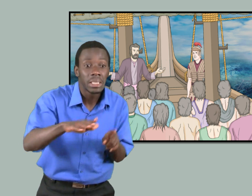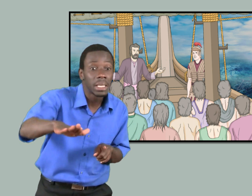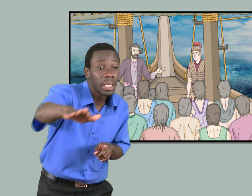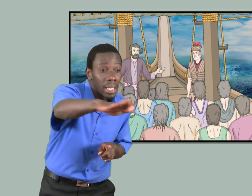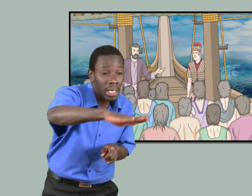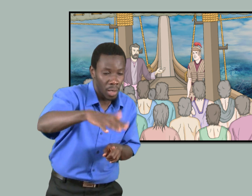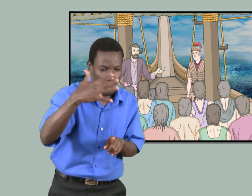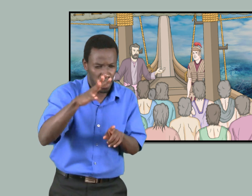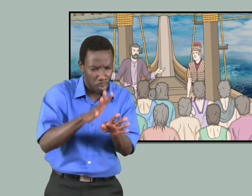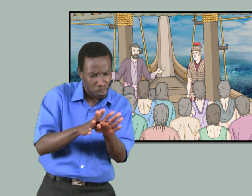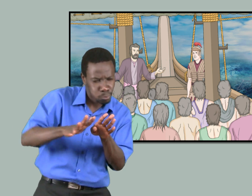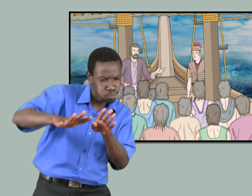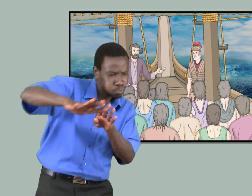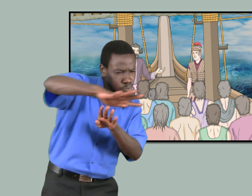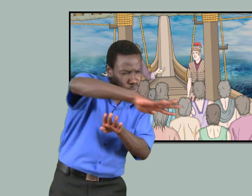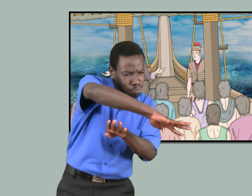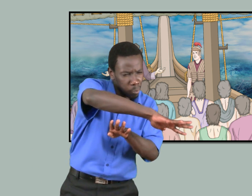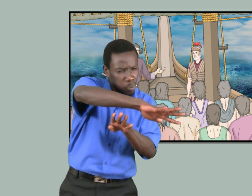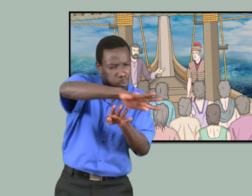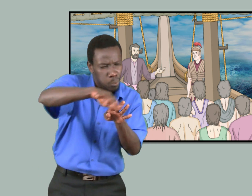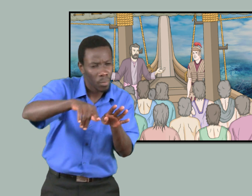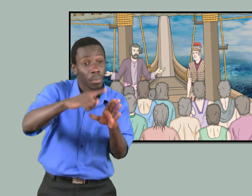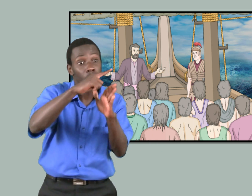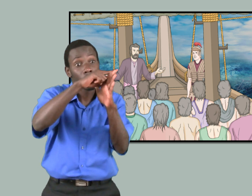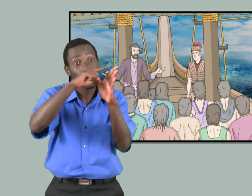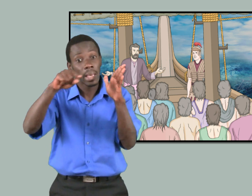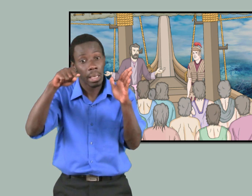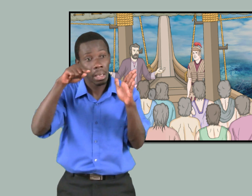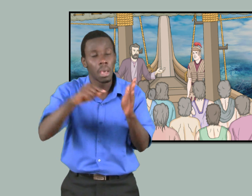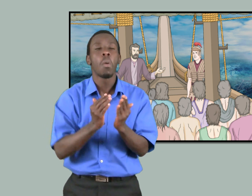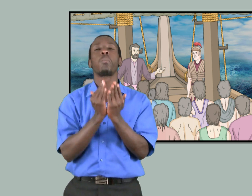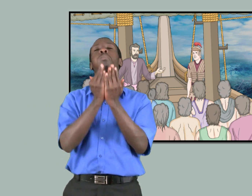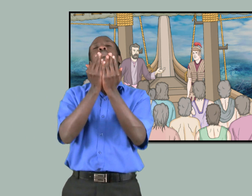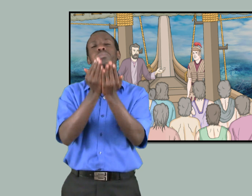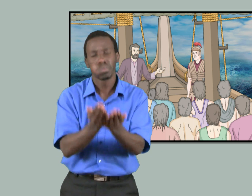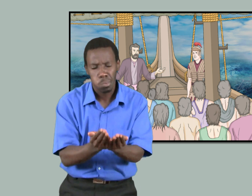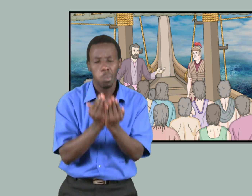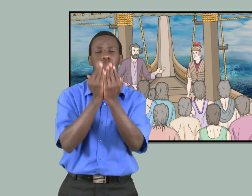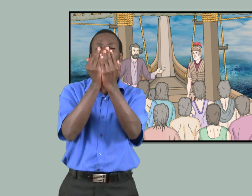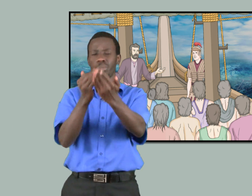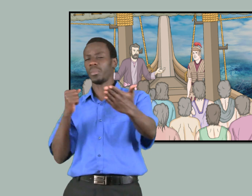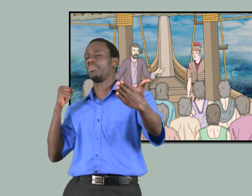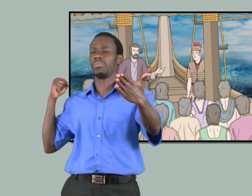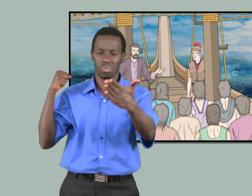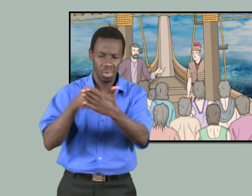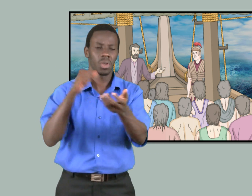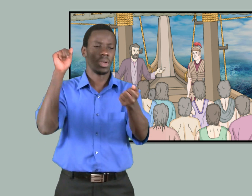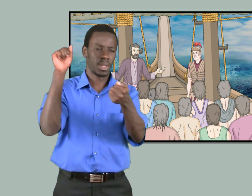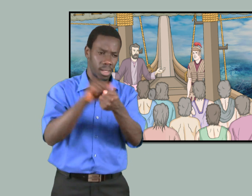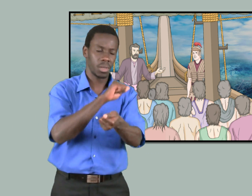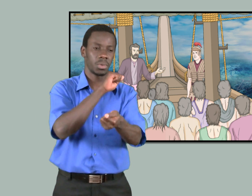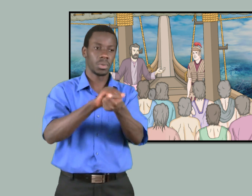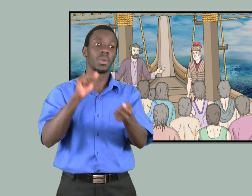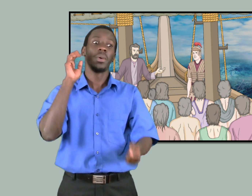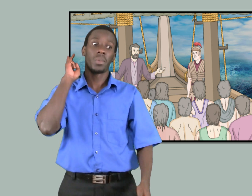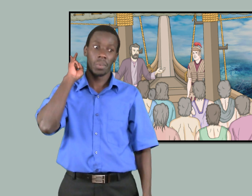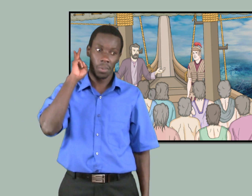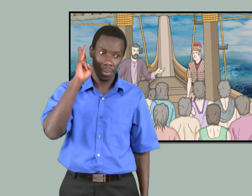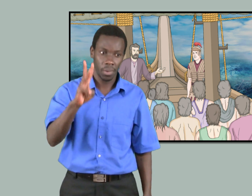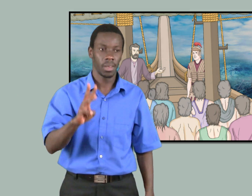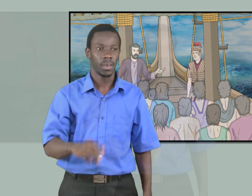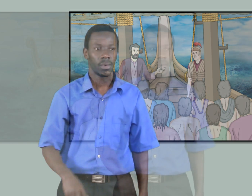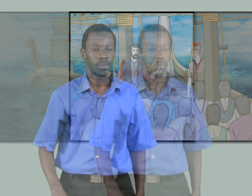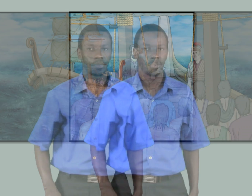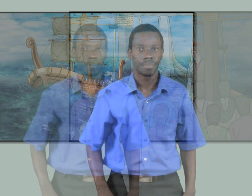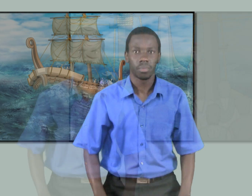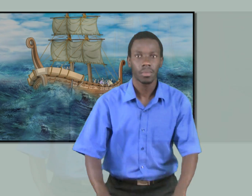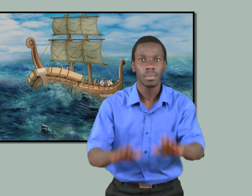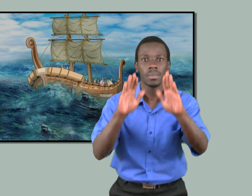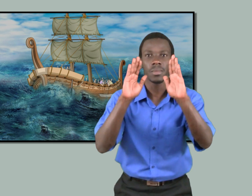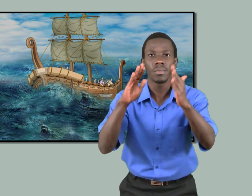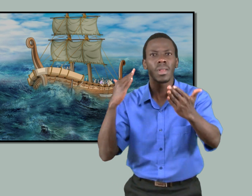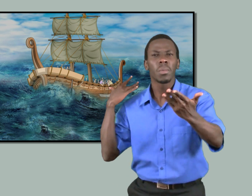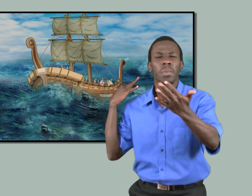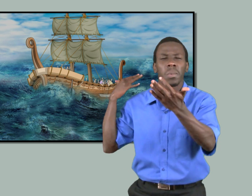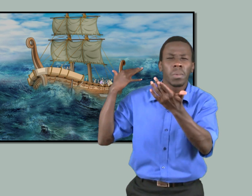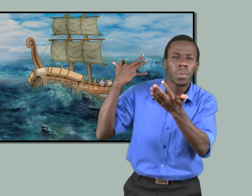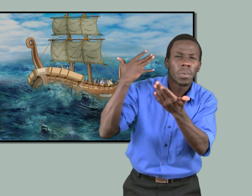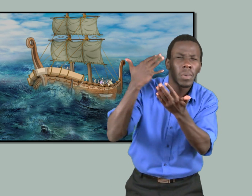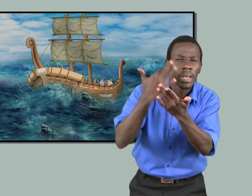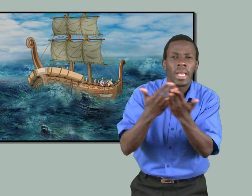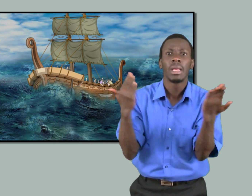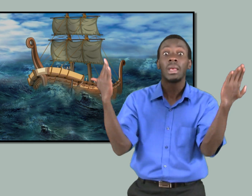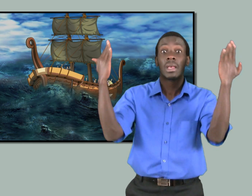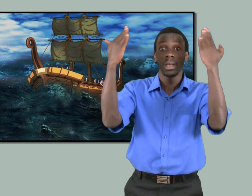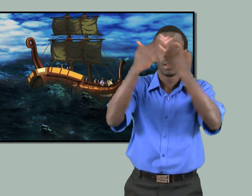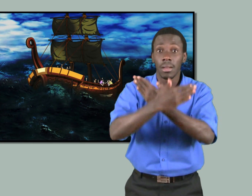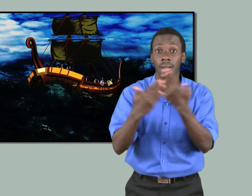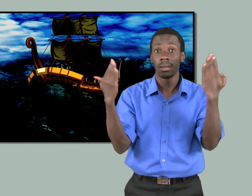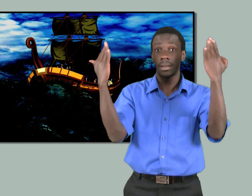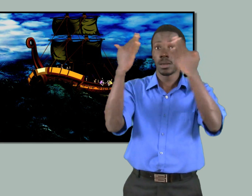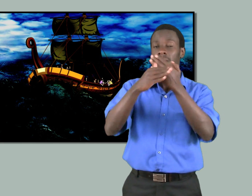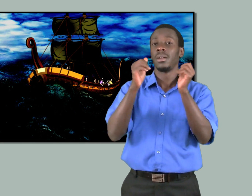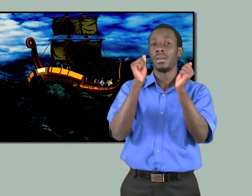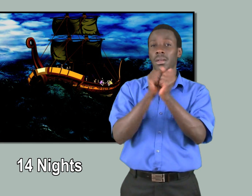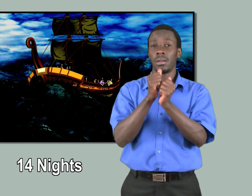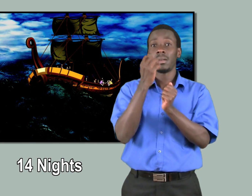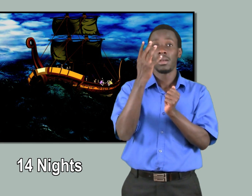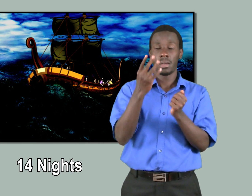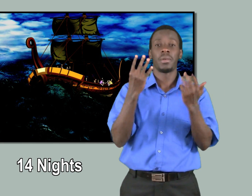However, we must run aground on some island.”